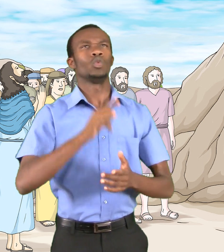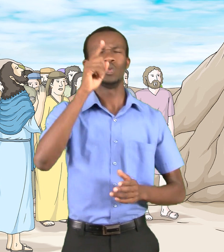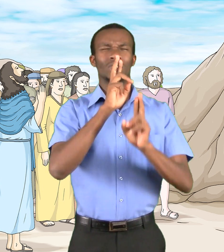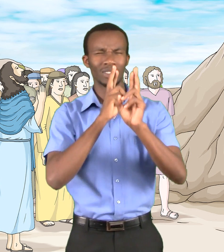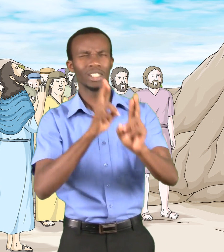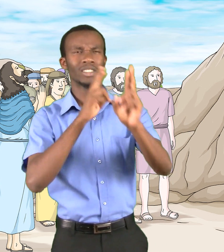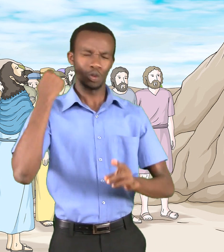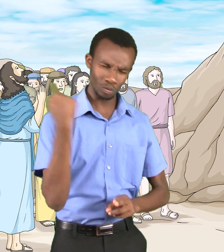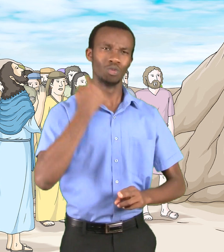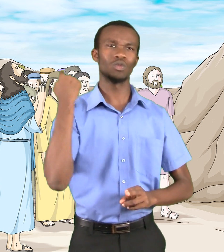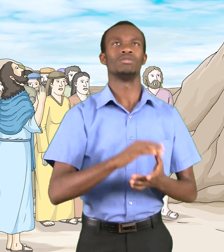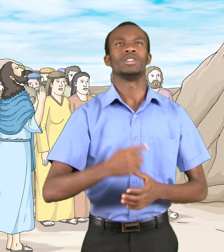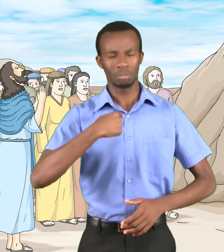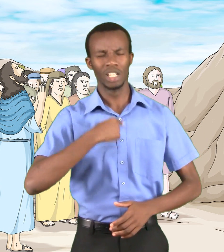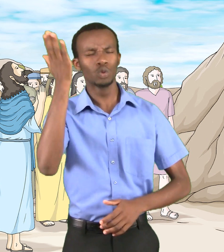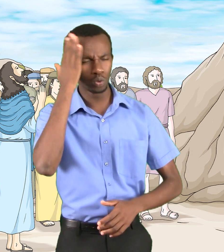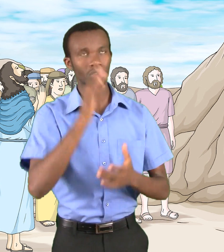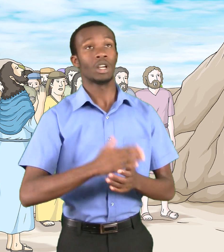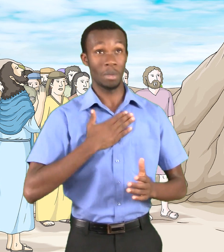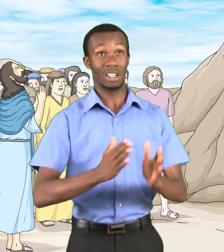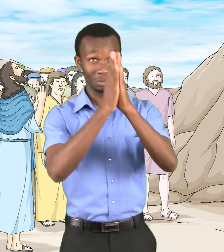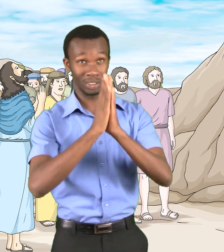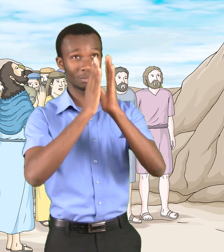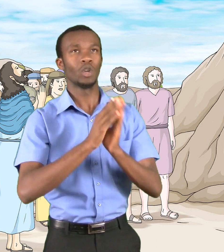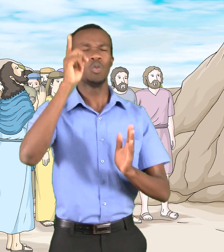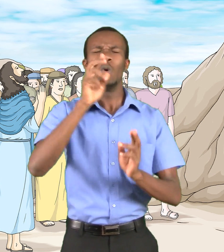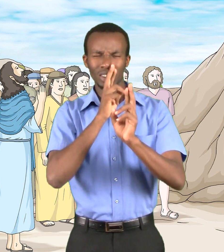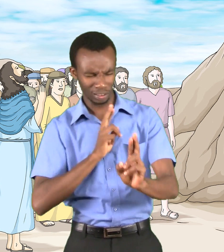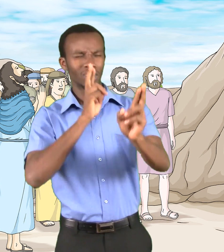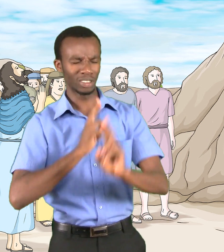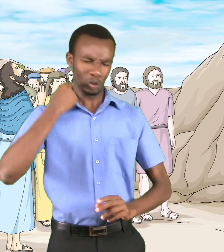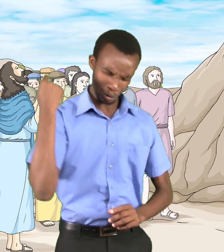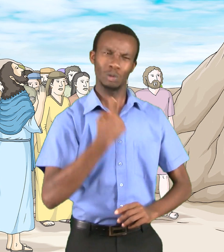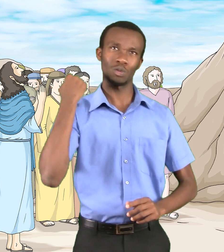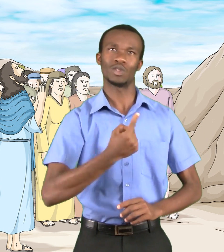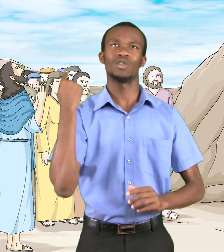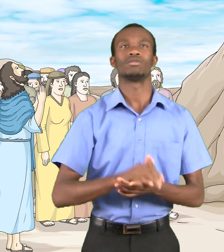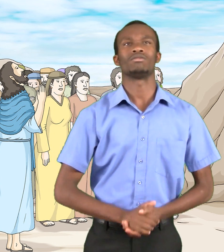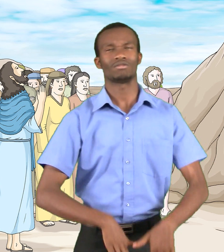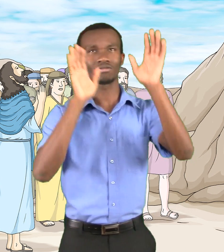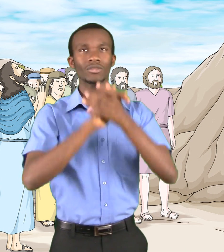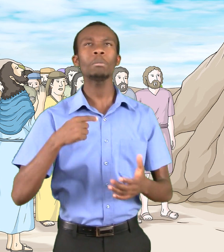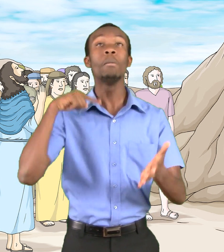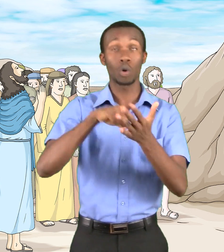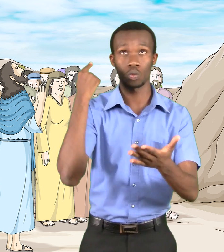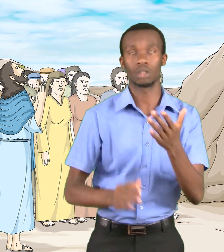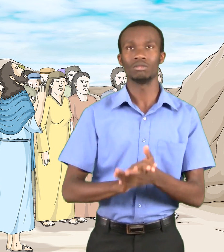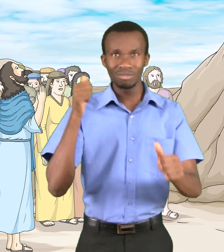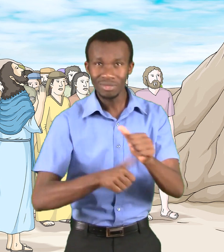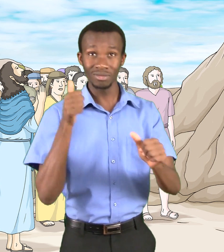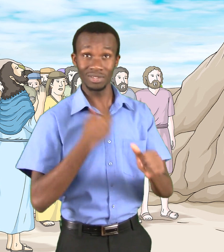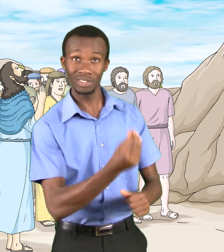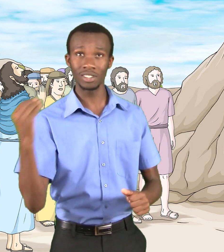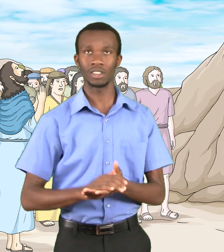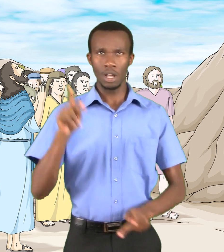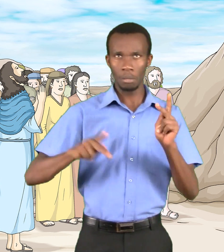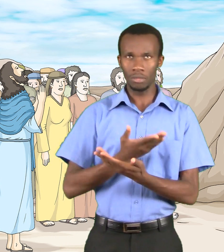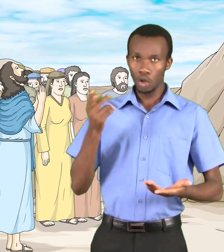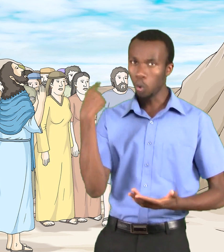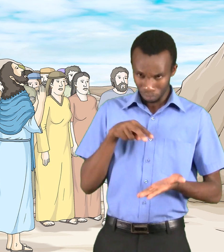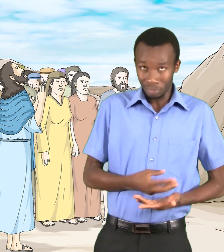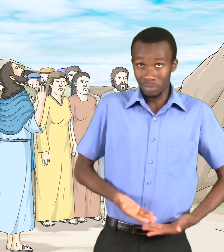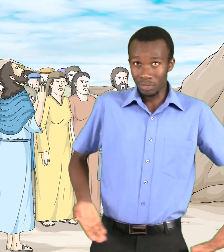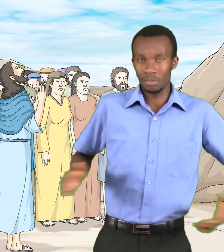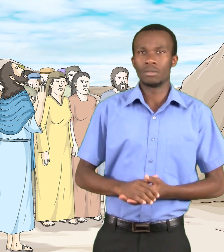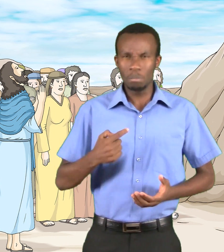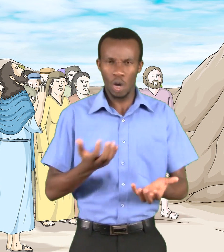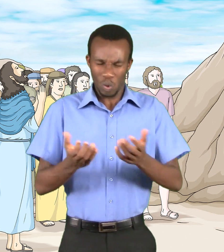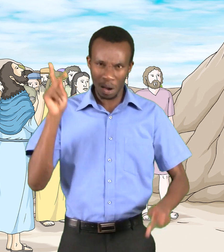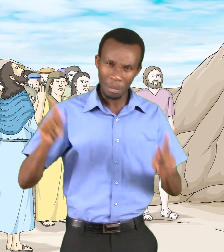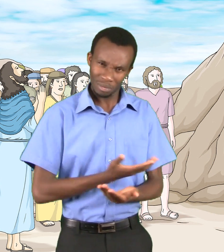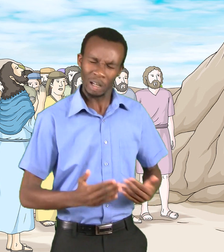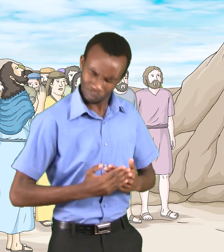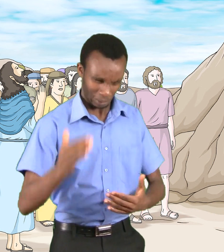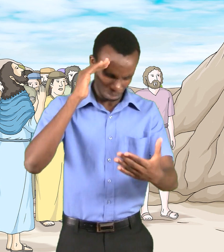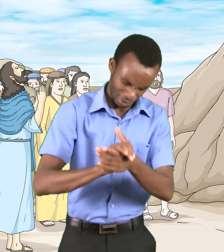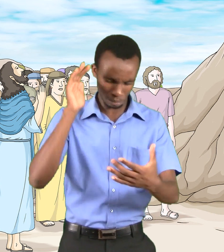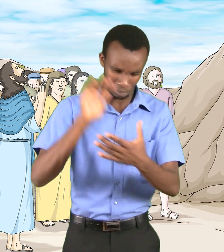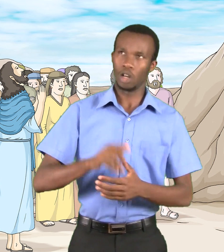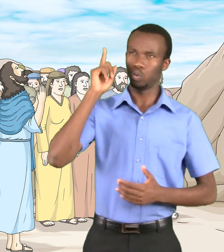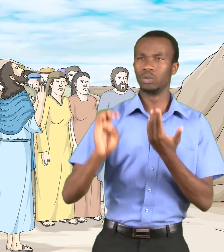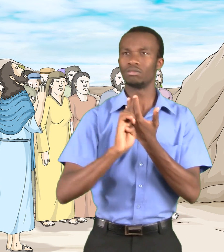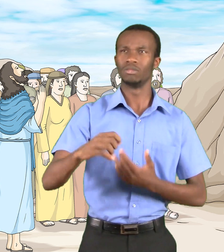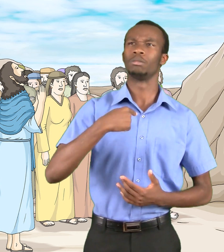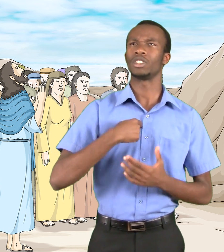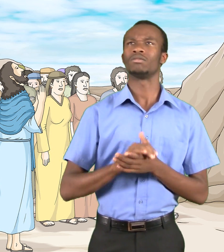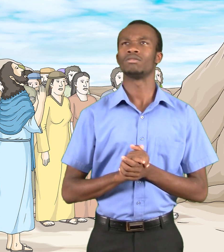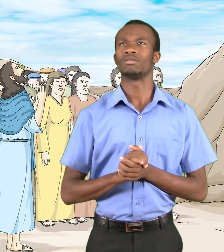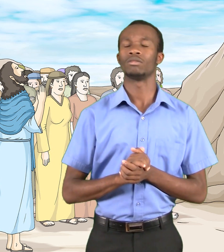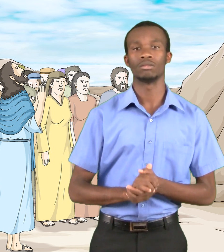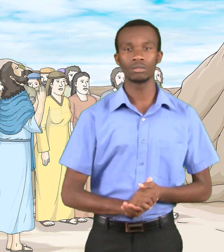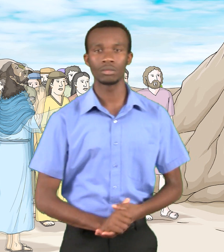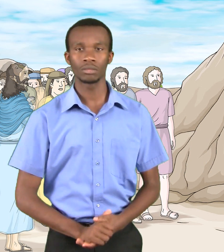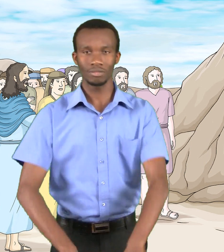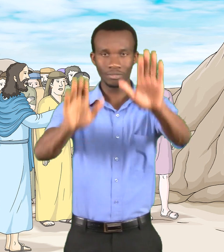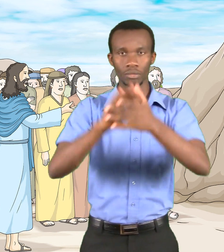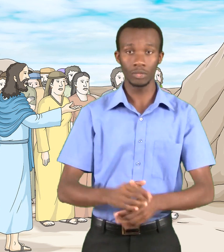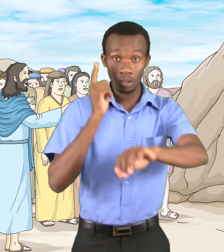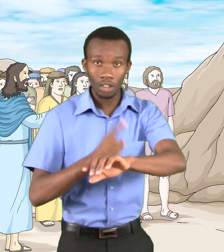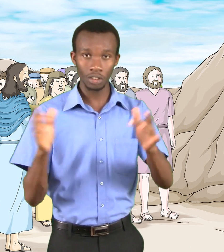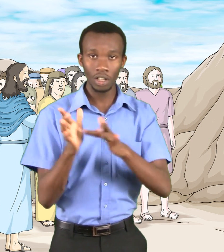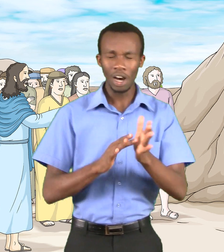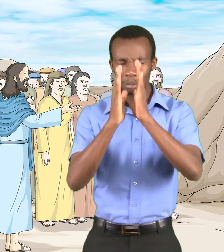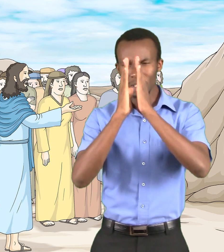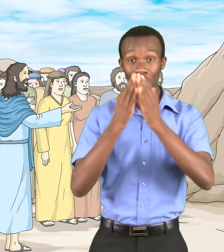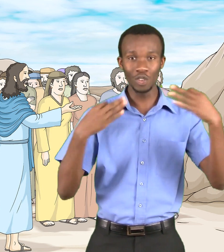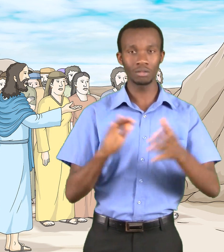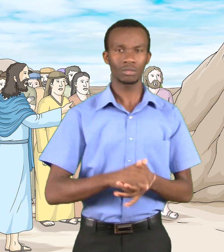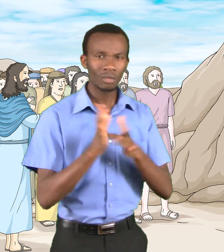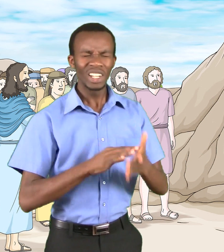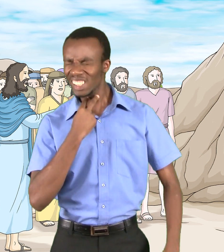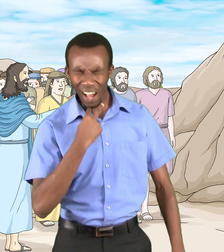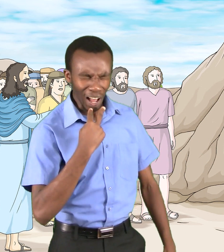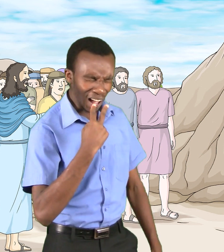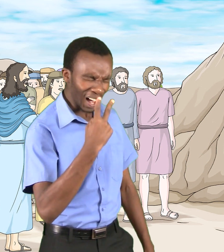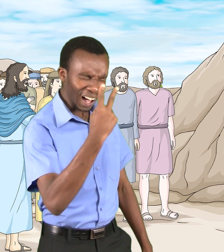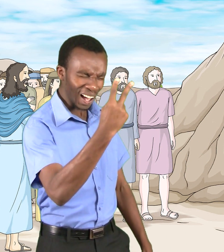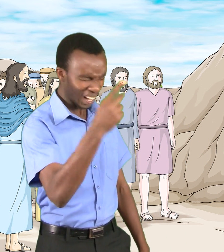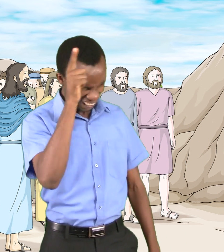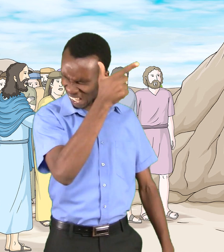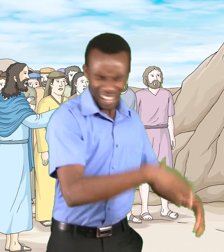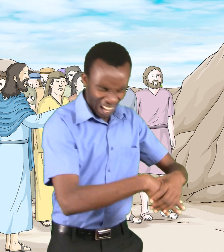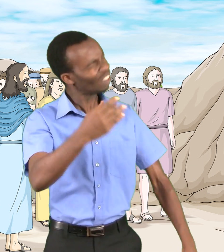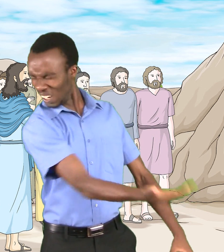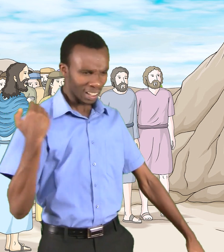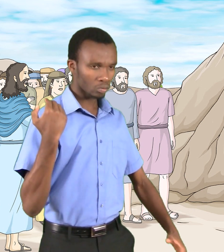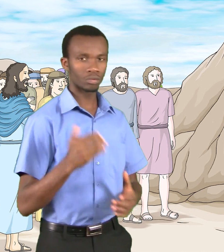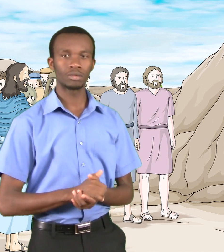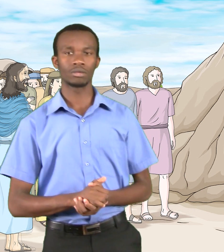I knew that You always hear Me, but I say this for the benefit of the people standing here, so they may believe that You sent Me.”